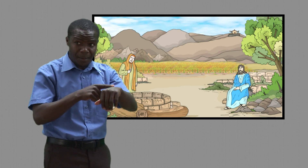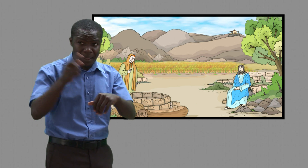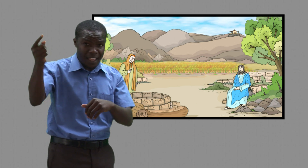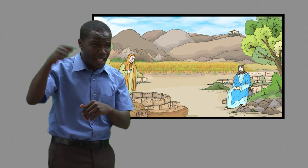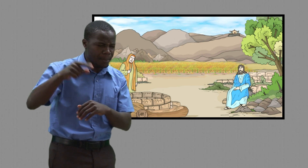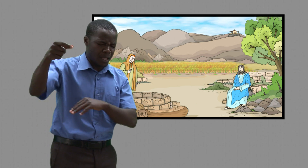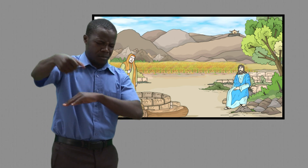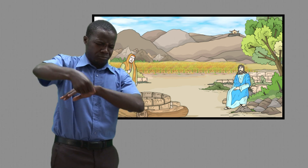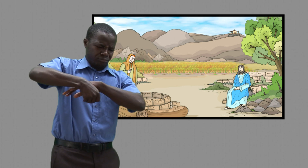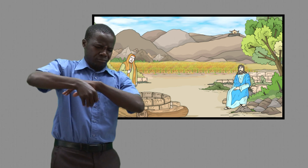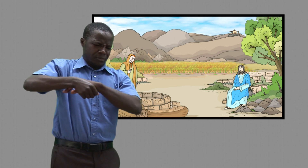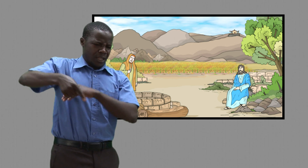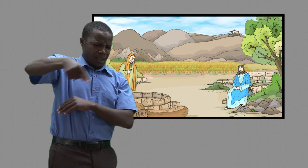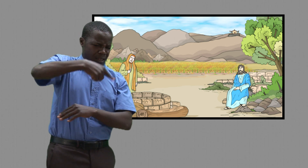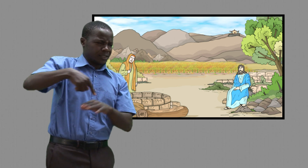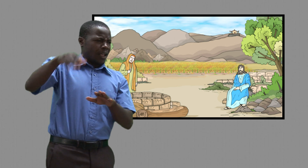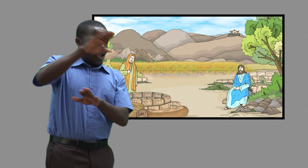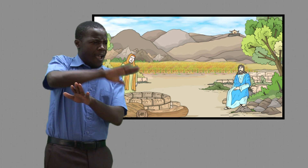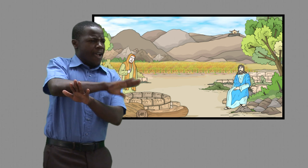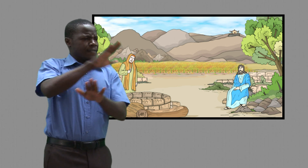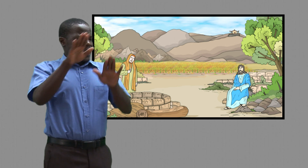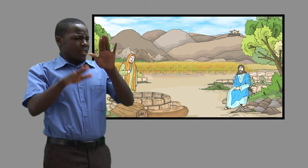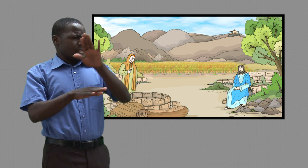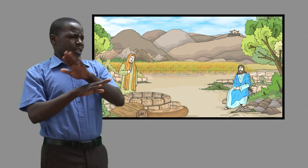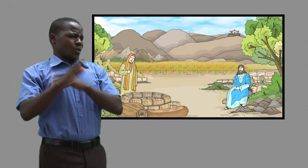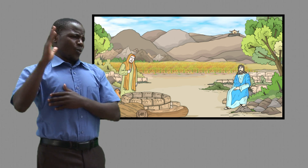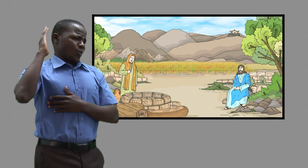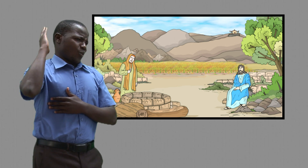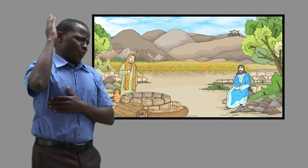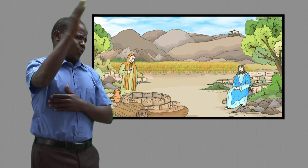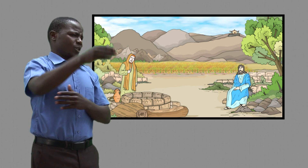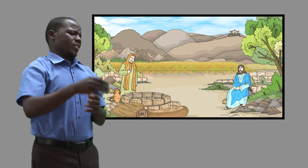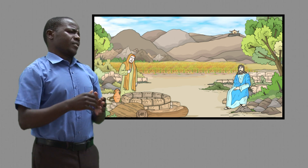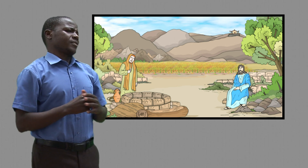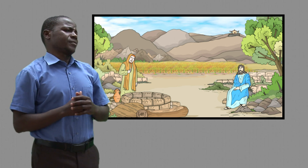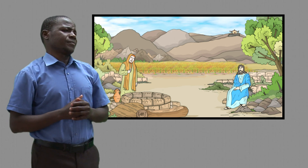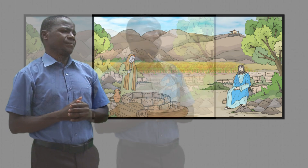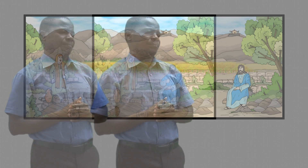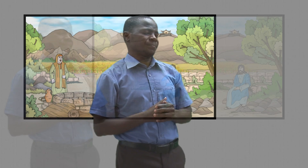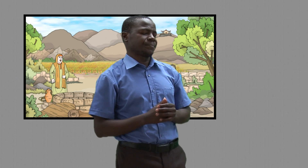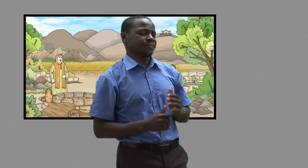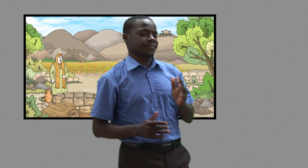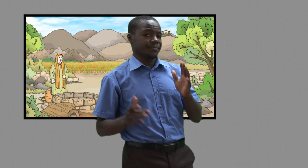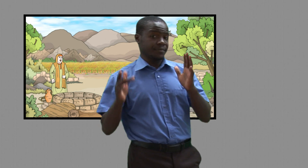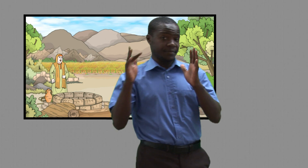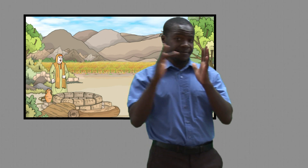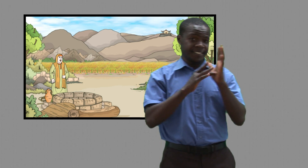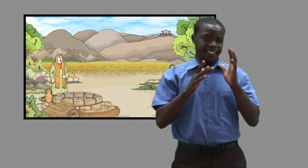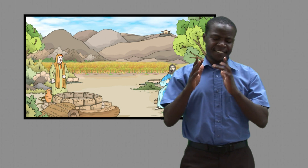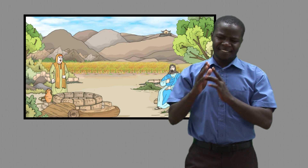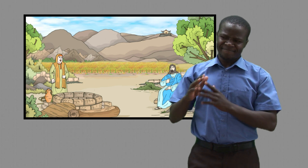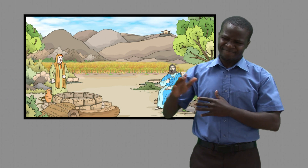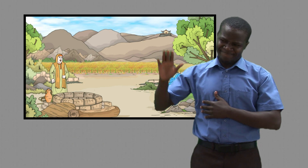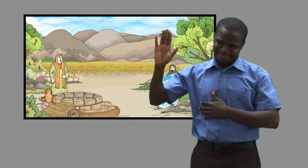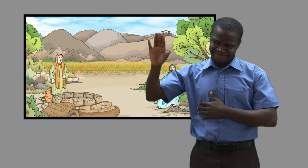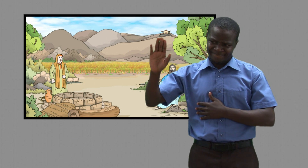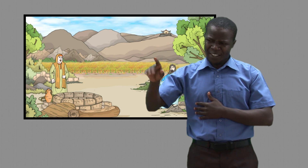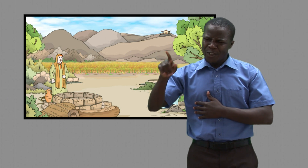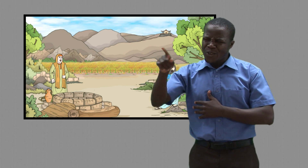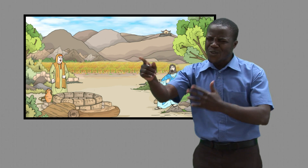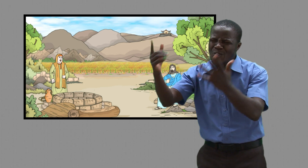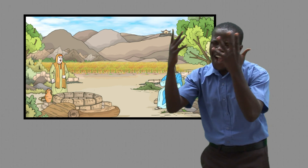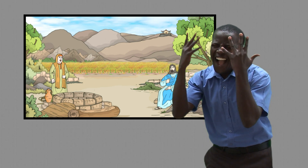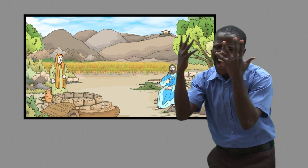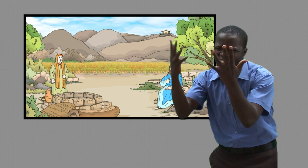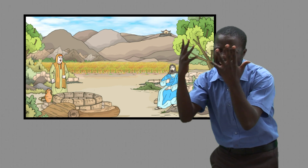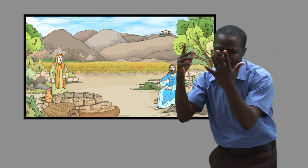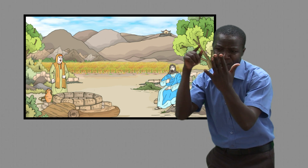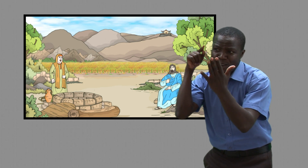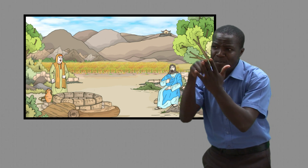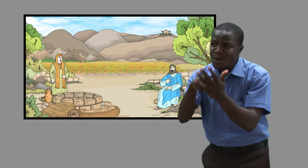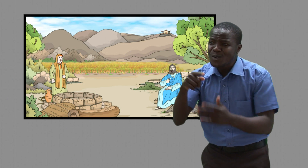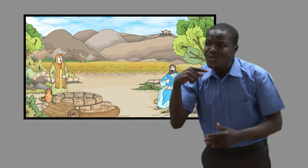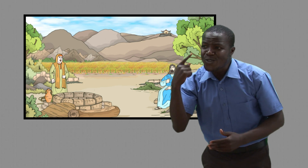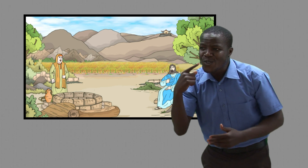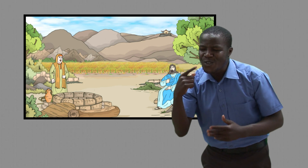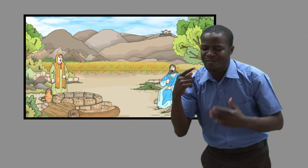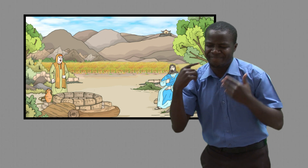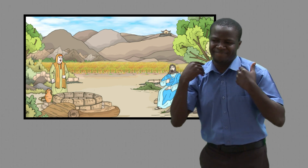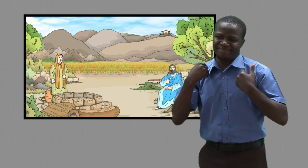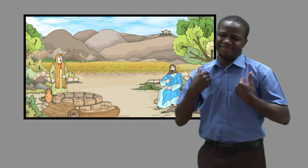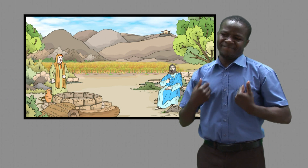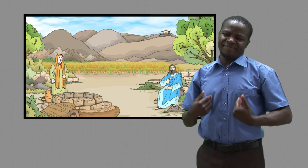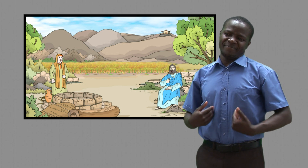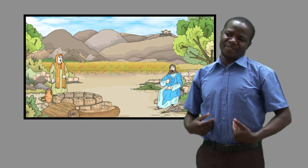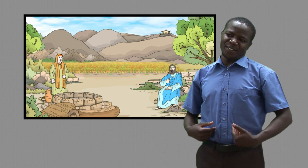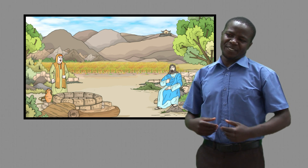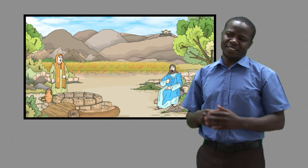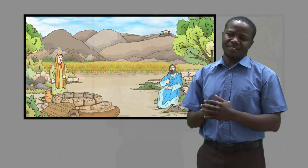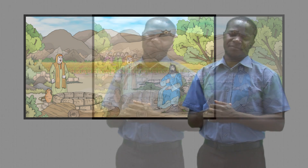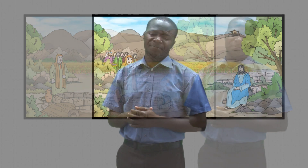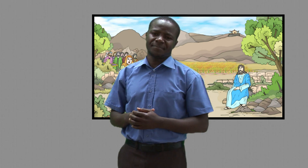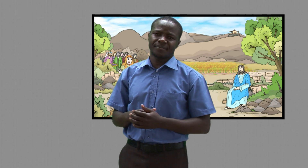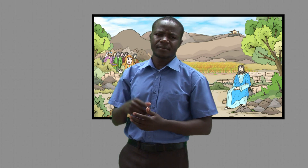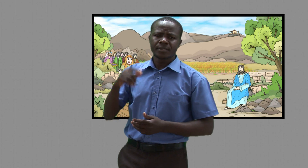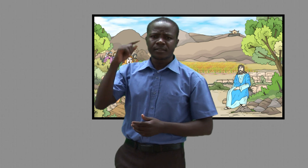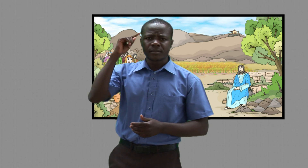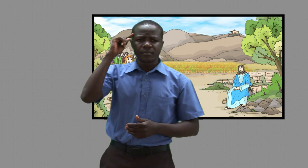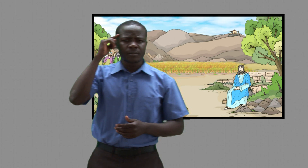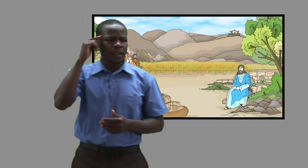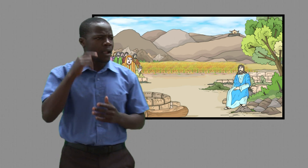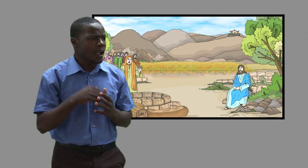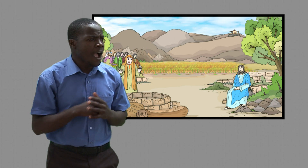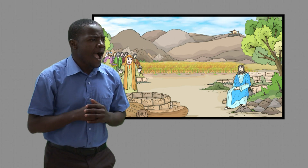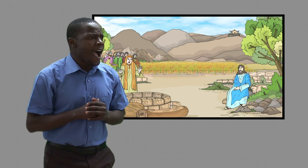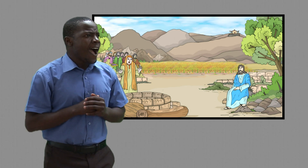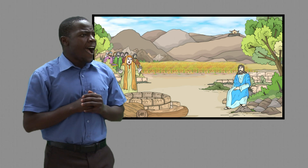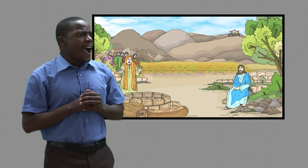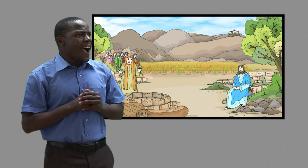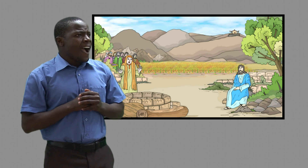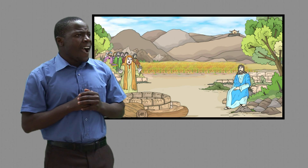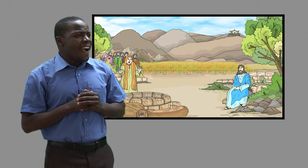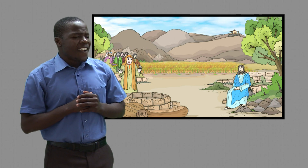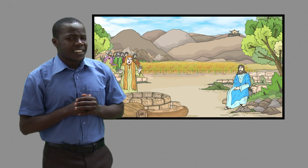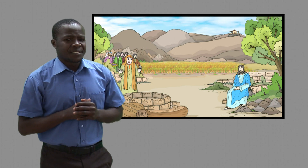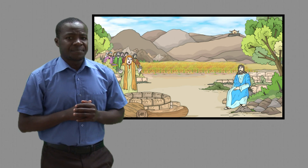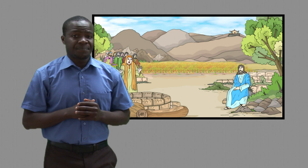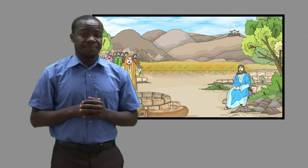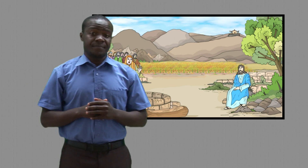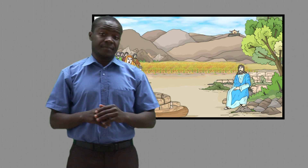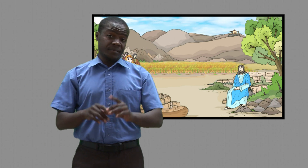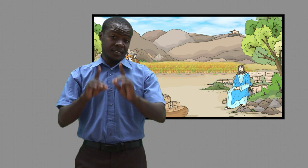When He comes, He will explain everything to us.” Jesus answered, “I who speak to you am He.”